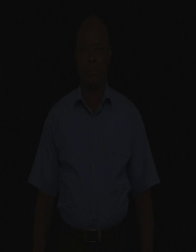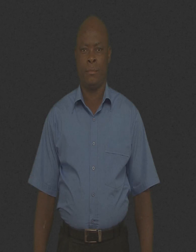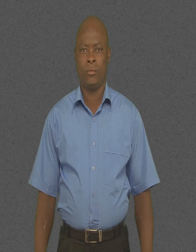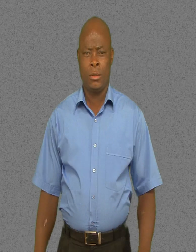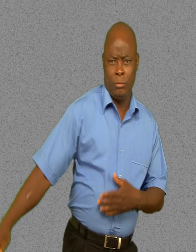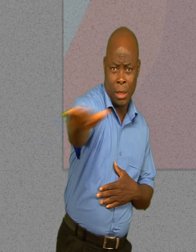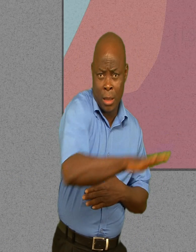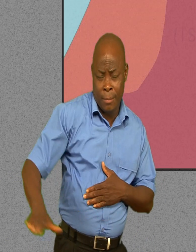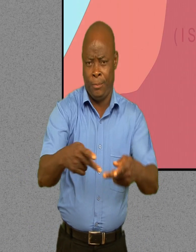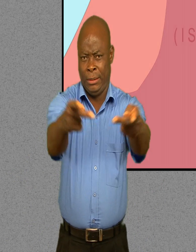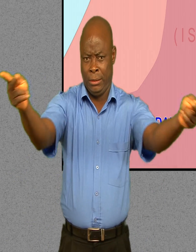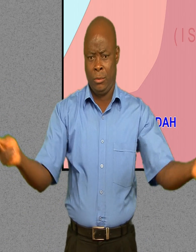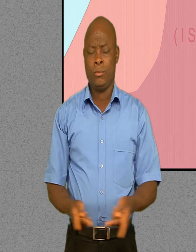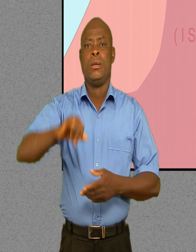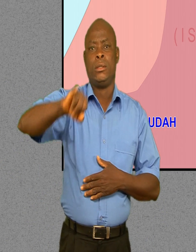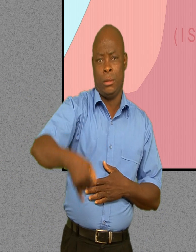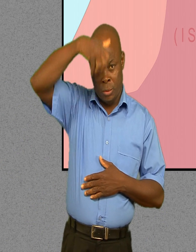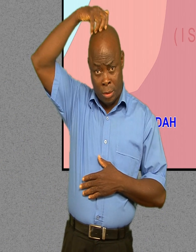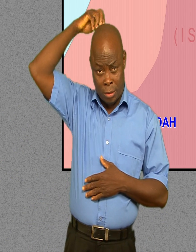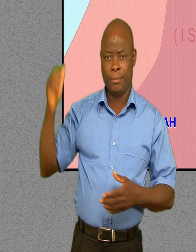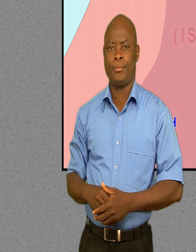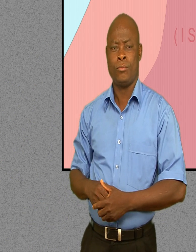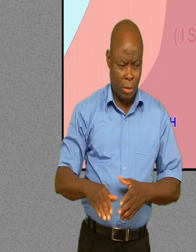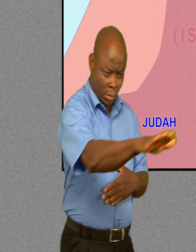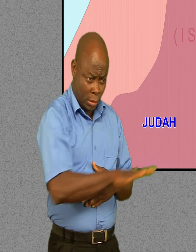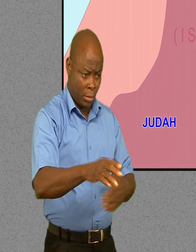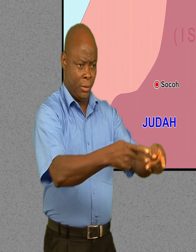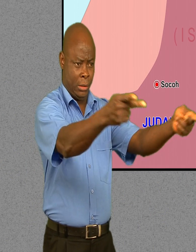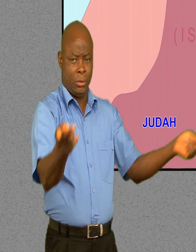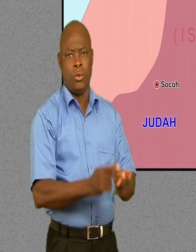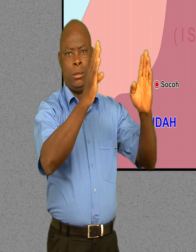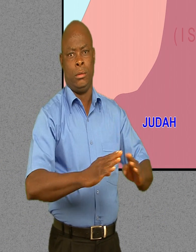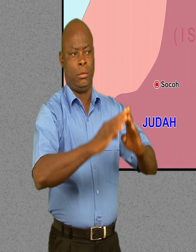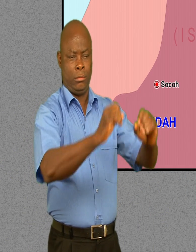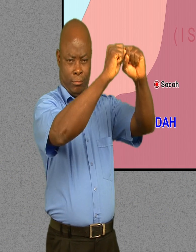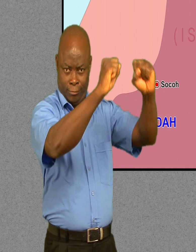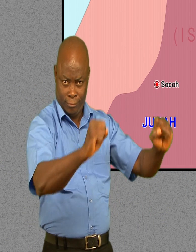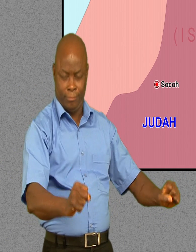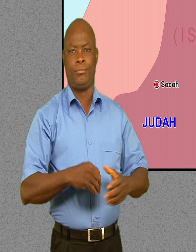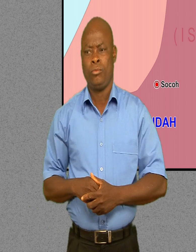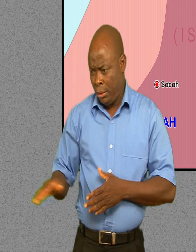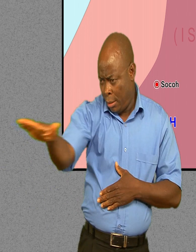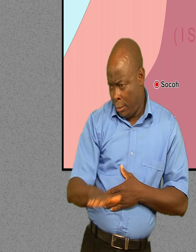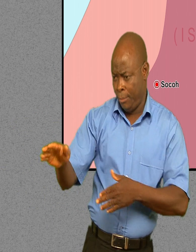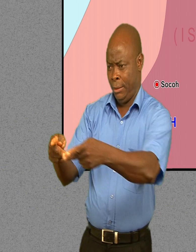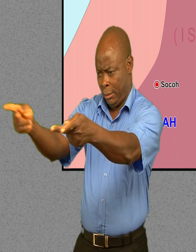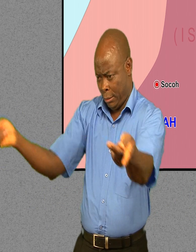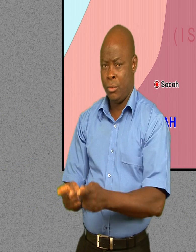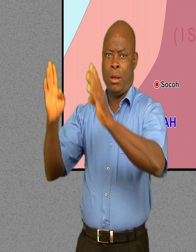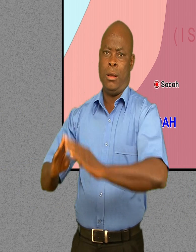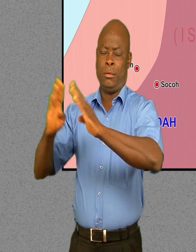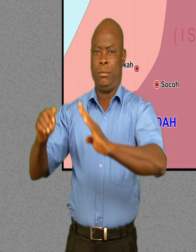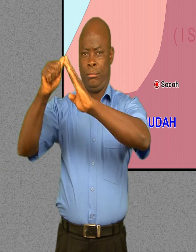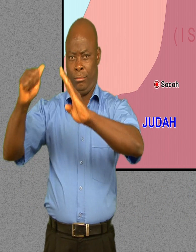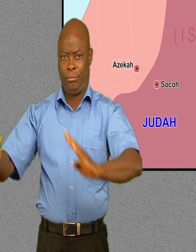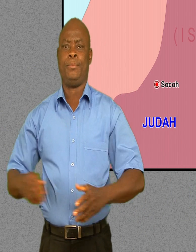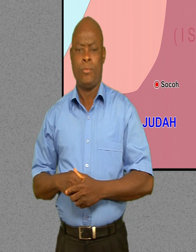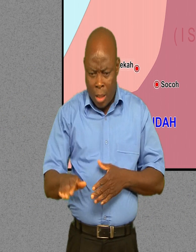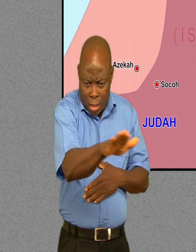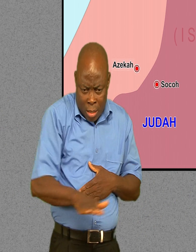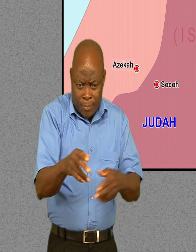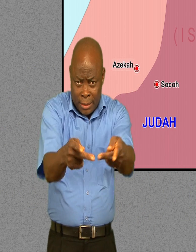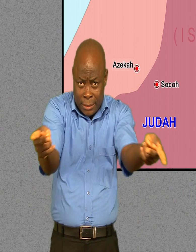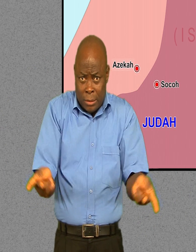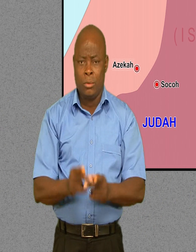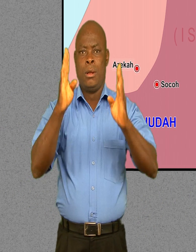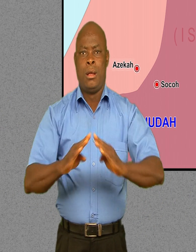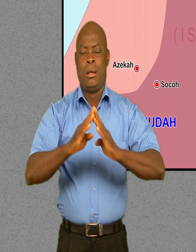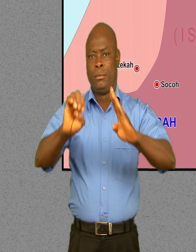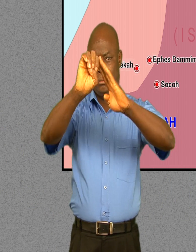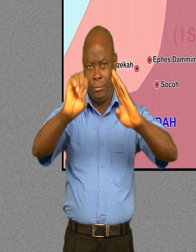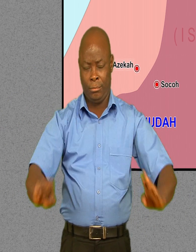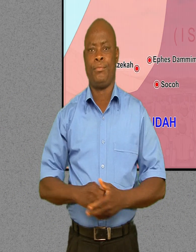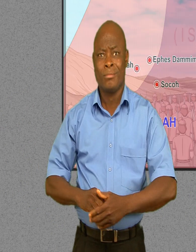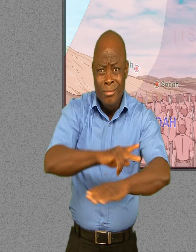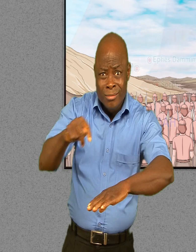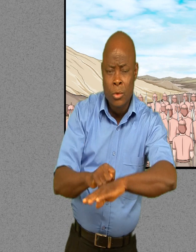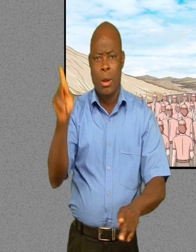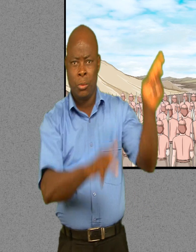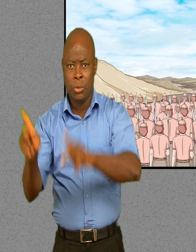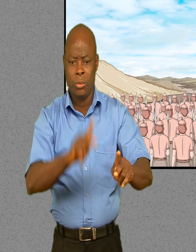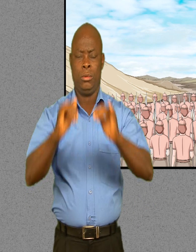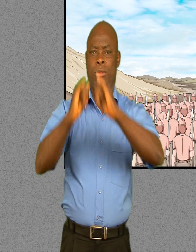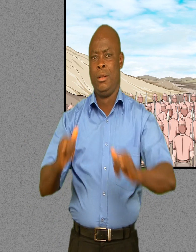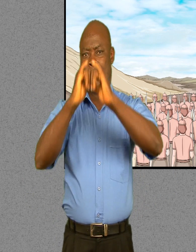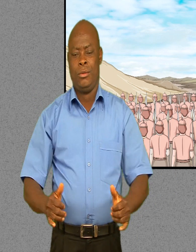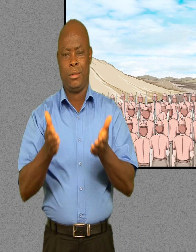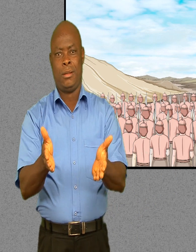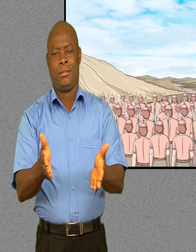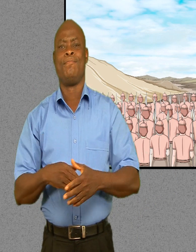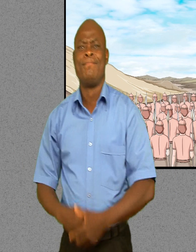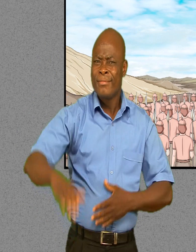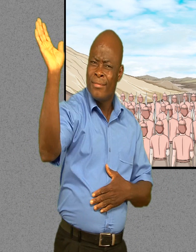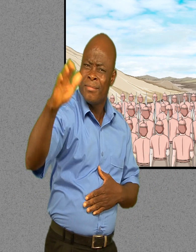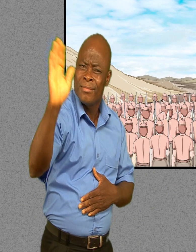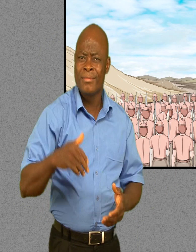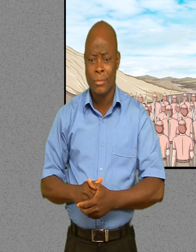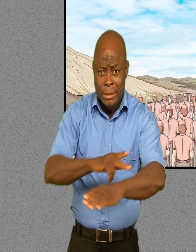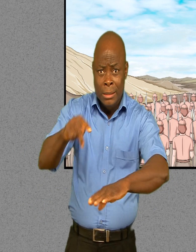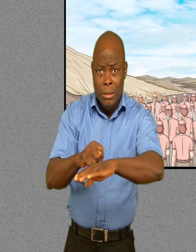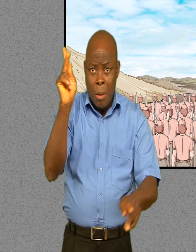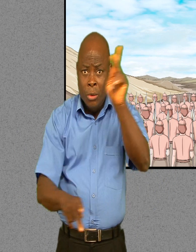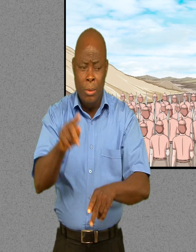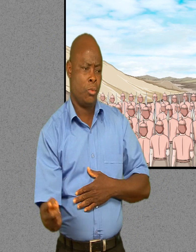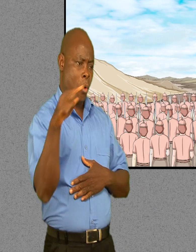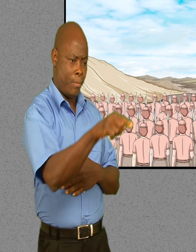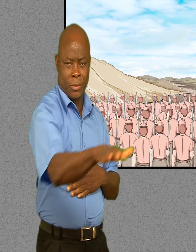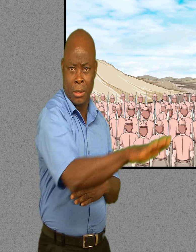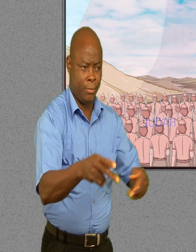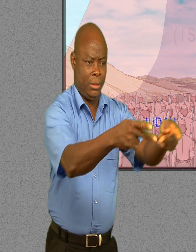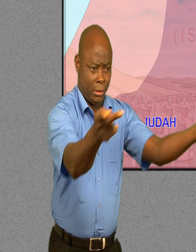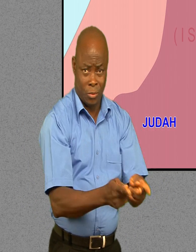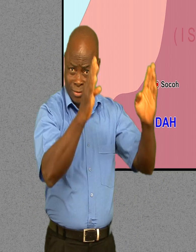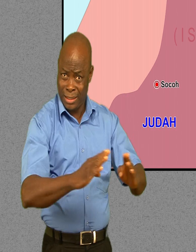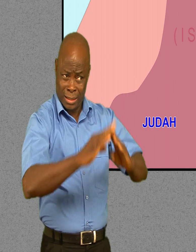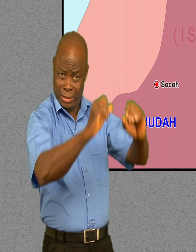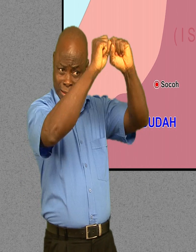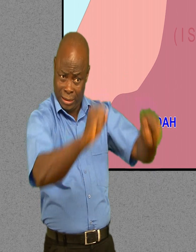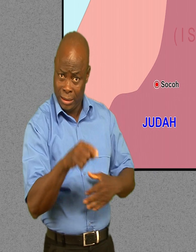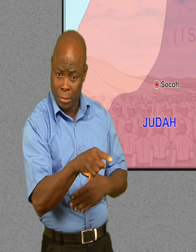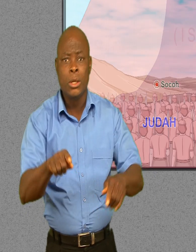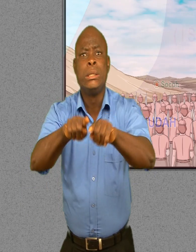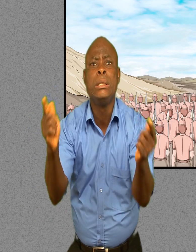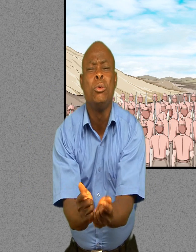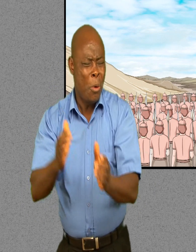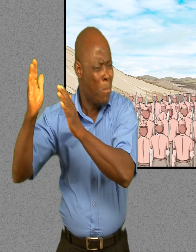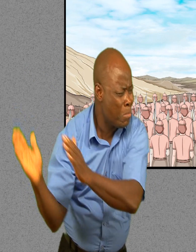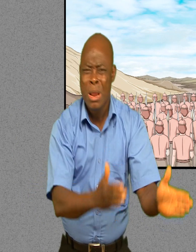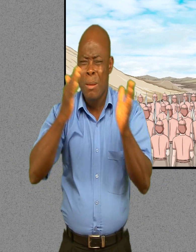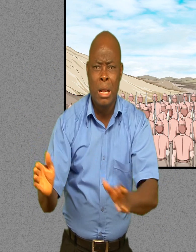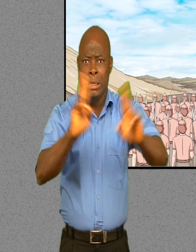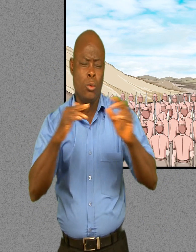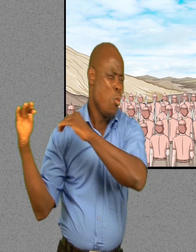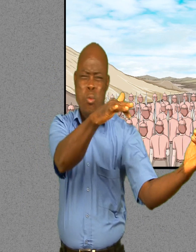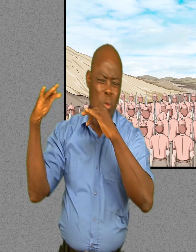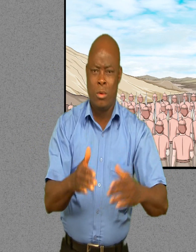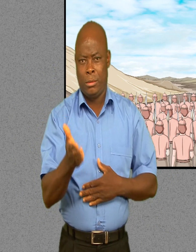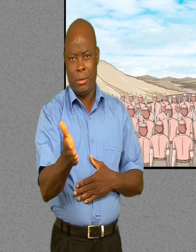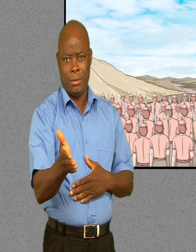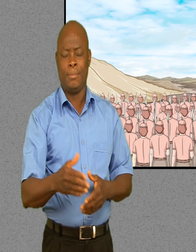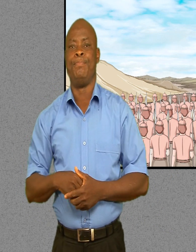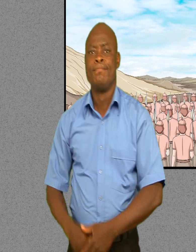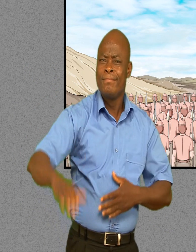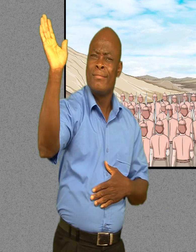Now the Philistines gathered their forces for war at Socoh in Judah, and they camped between Socoh and Azekah in Ephes-dammim.